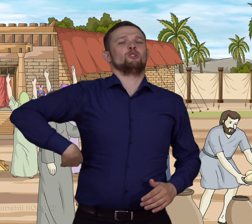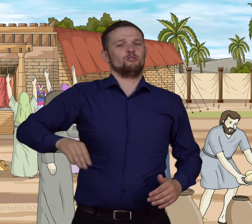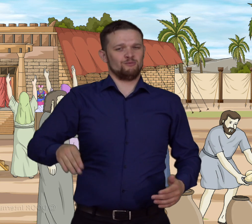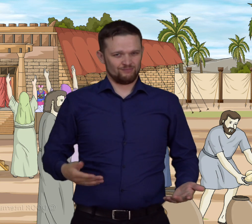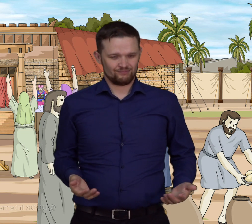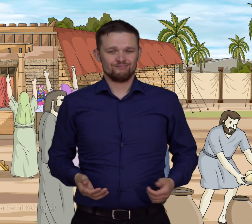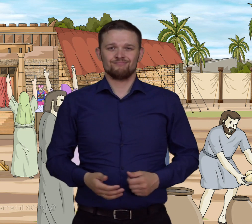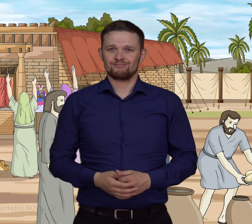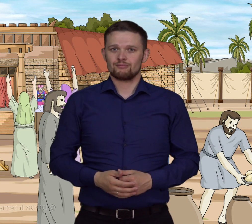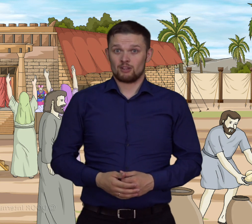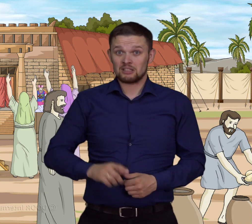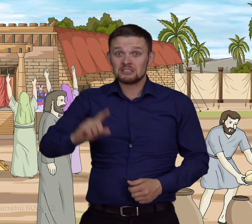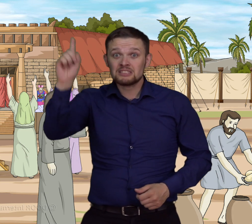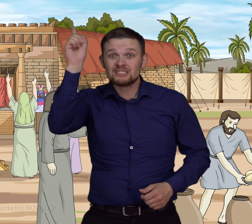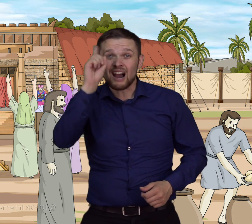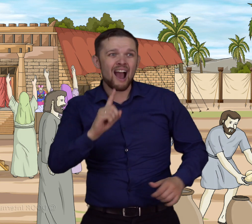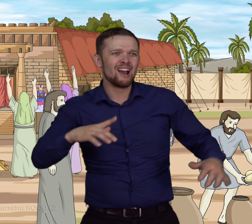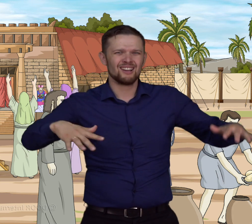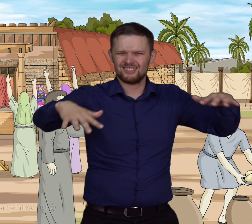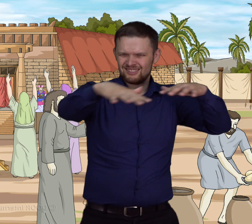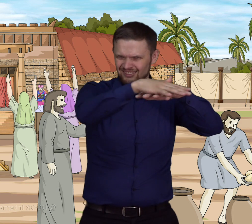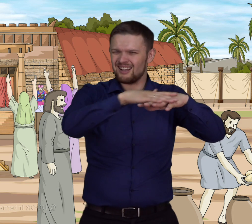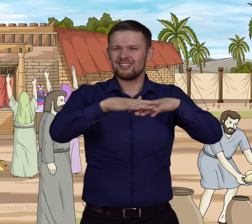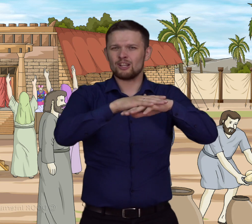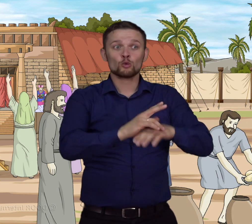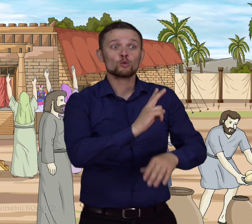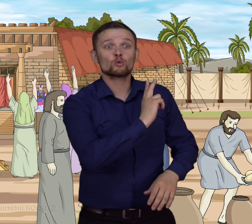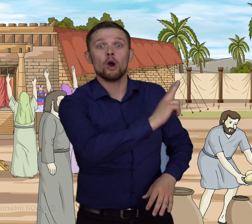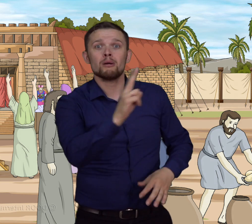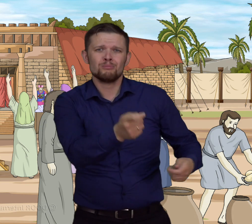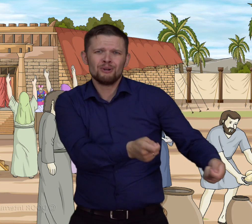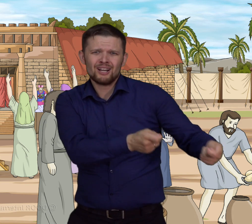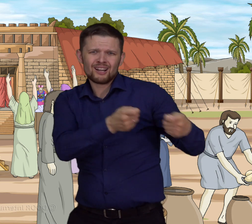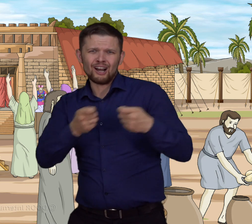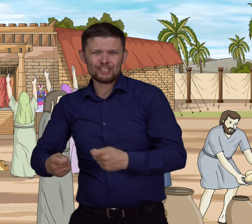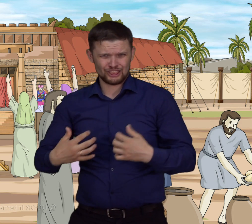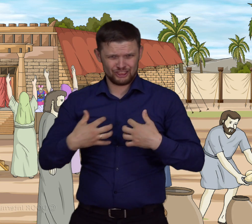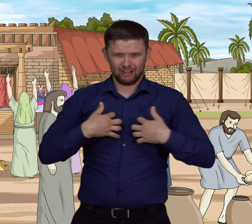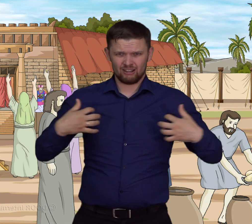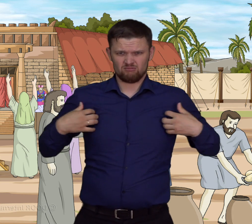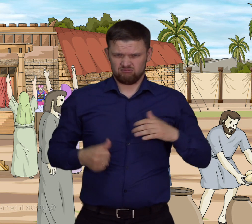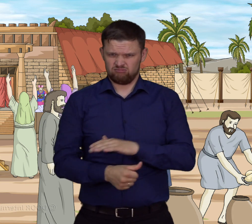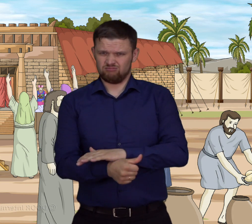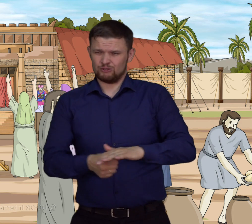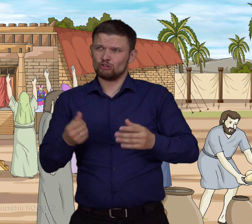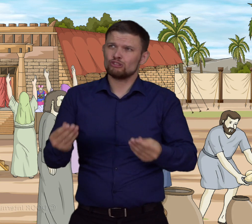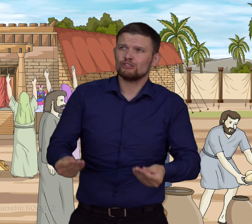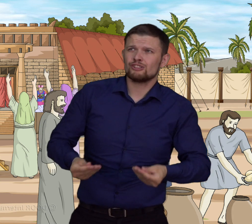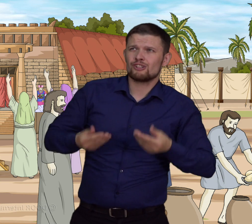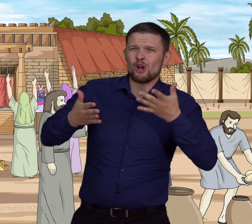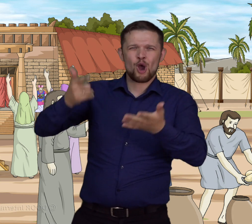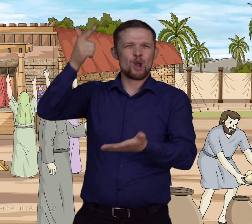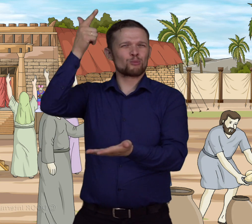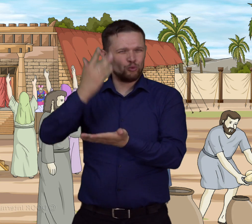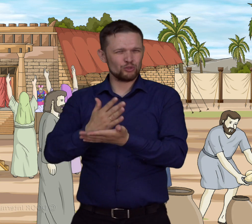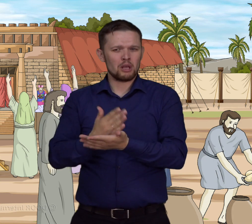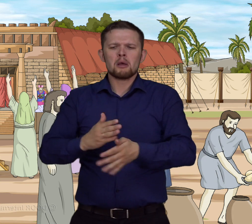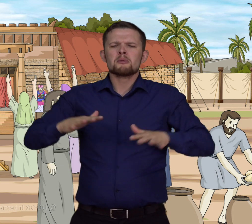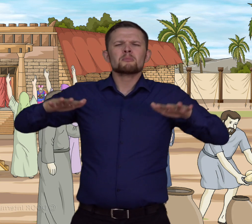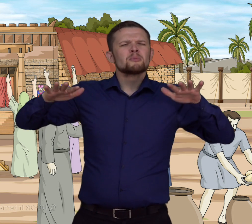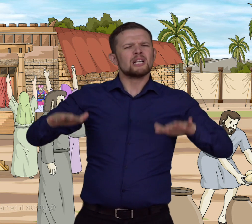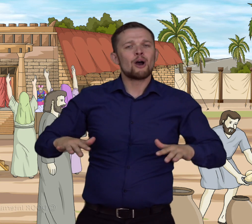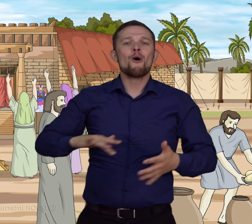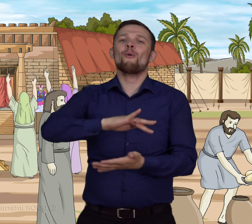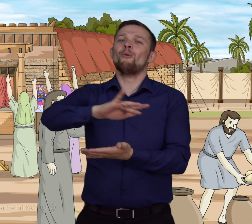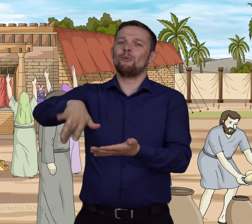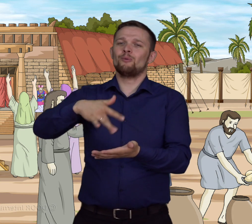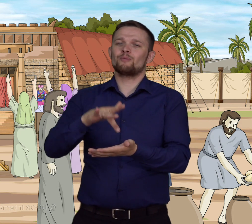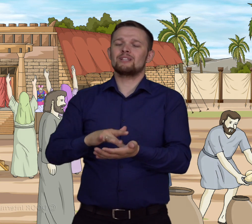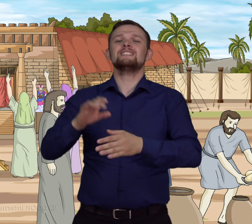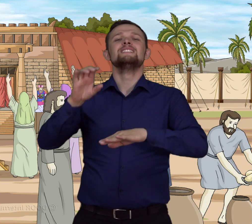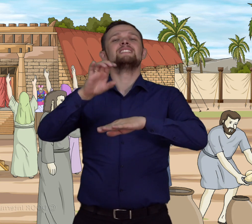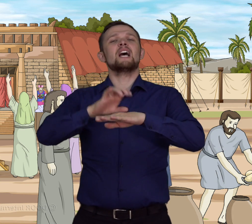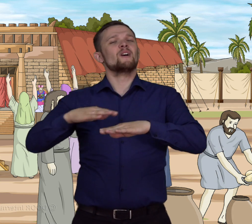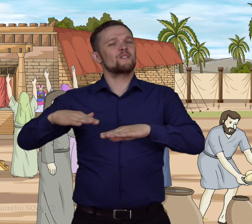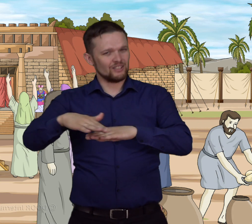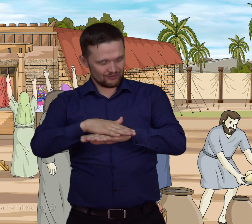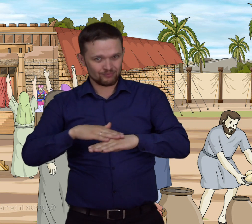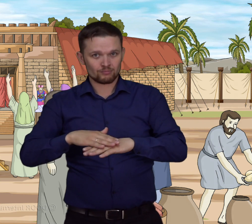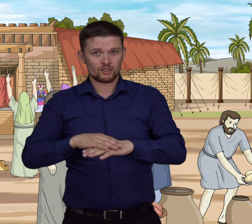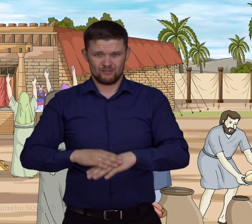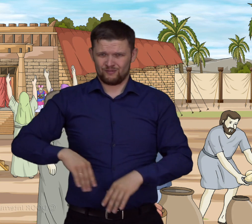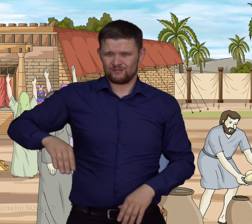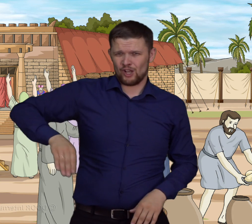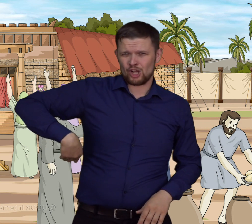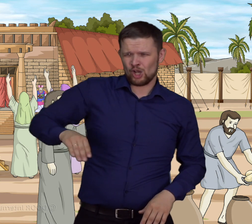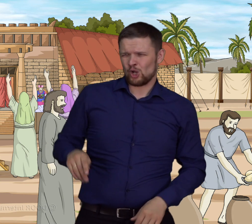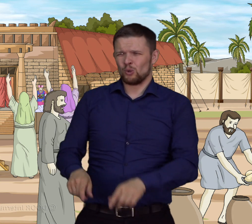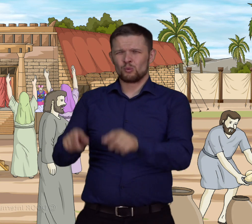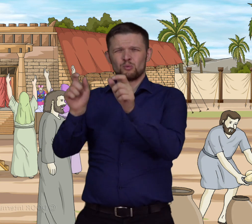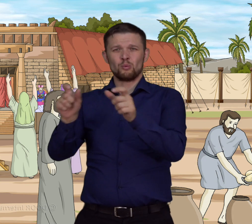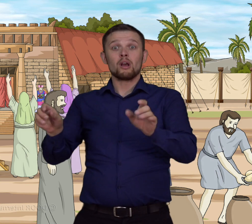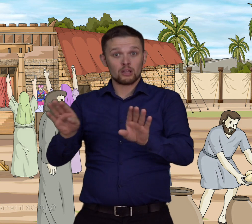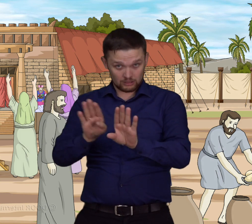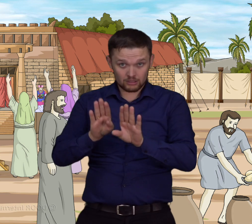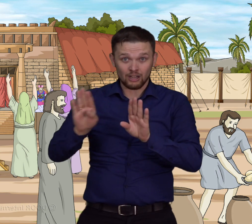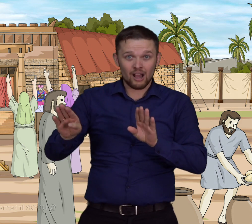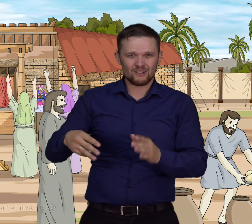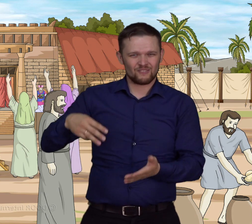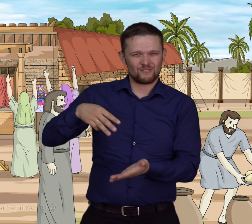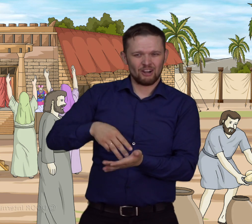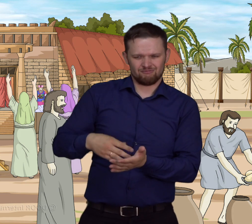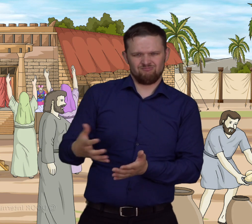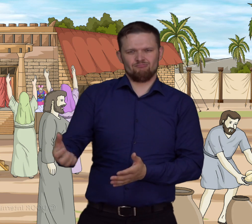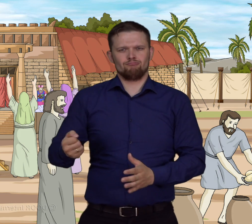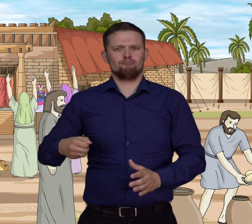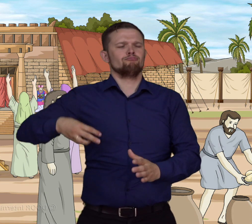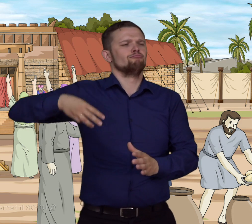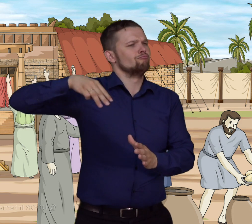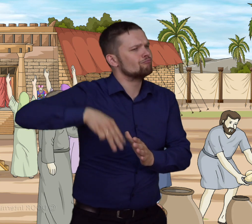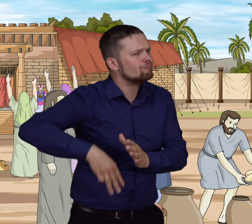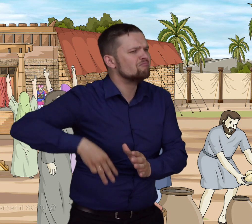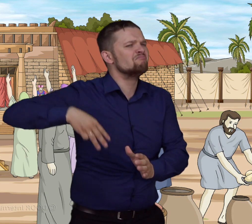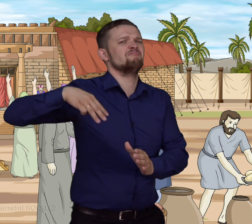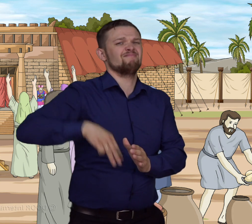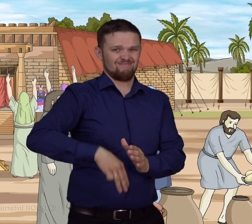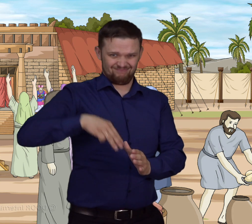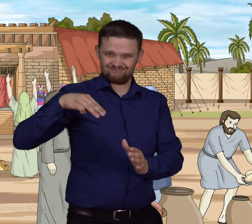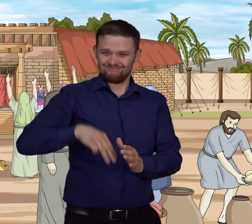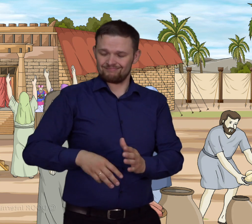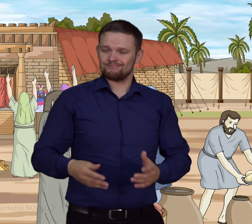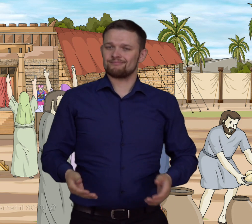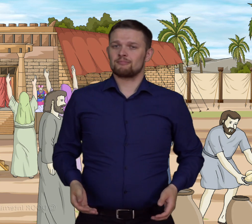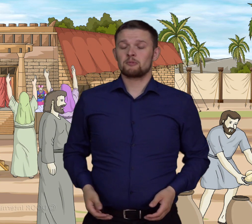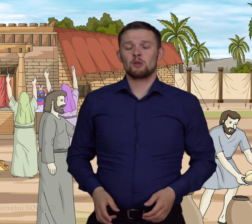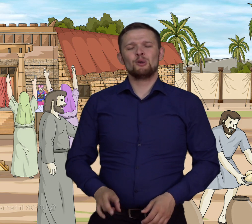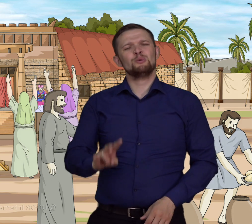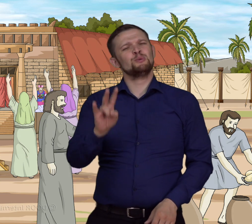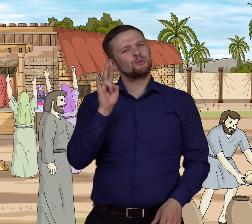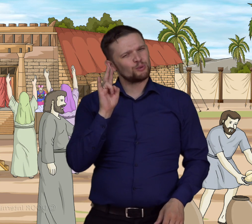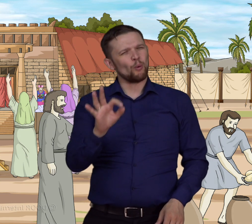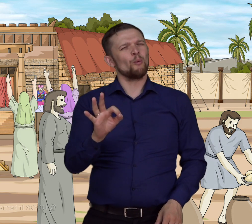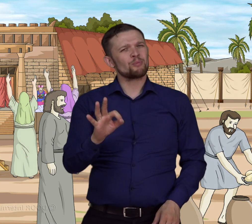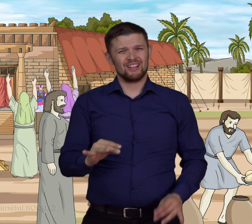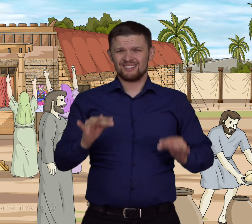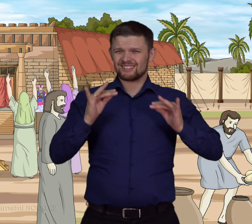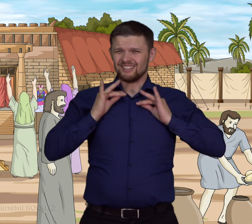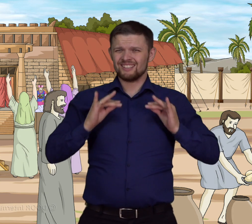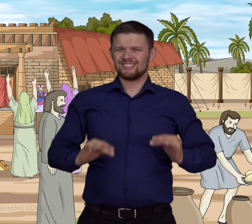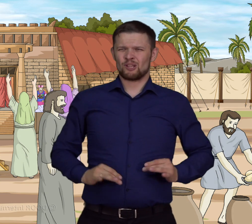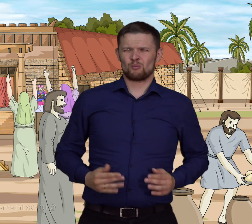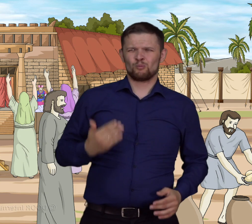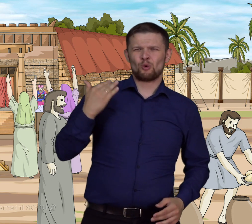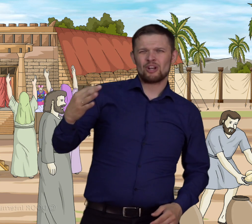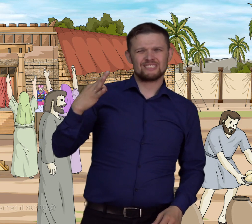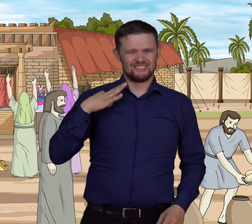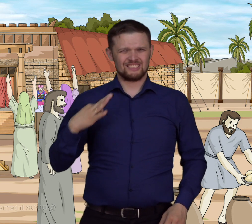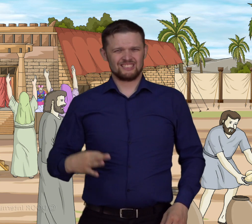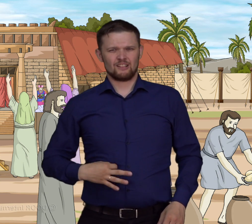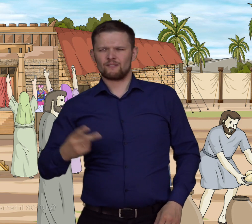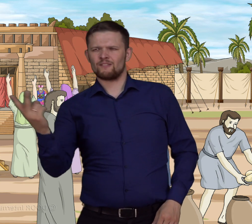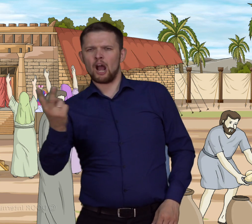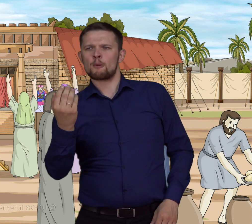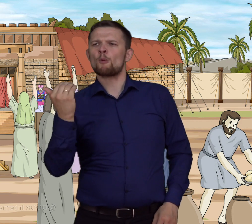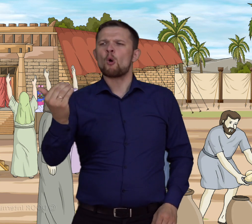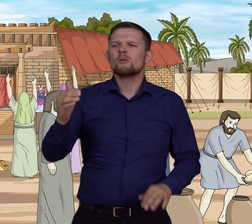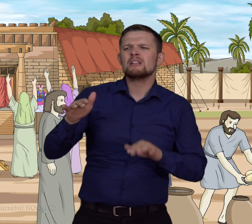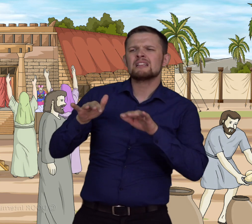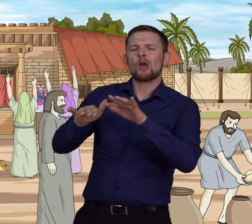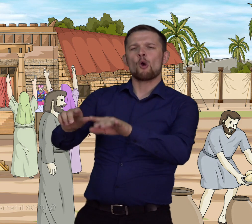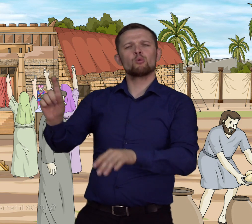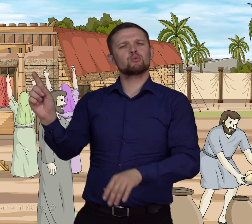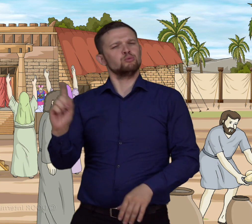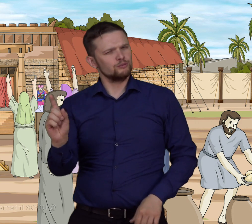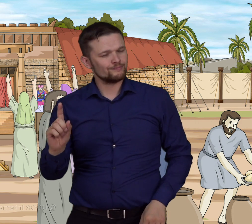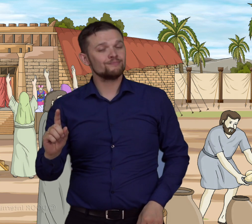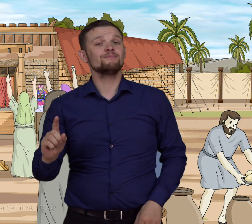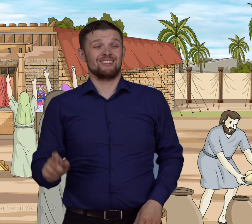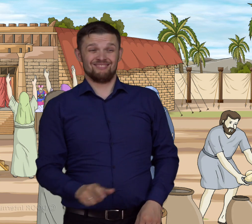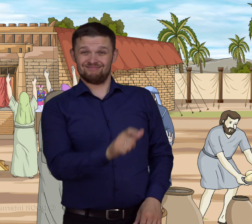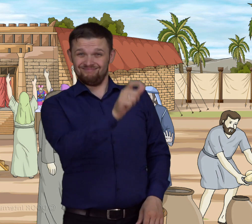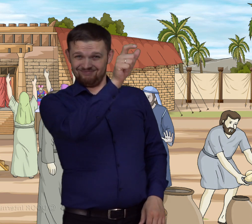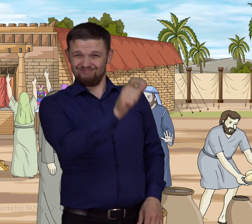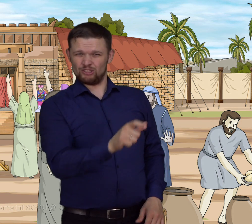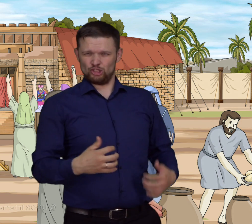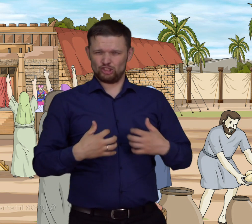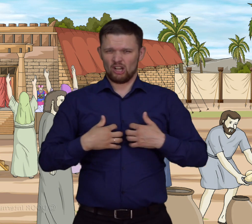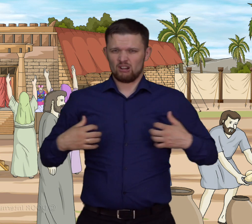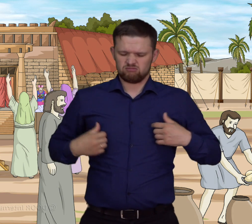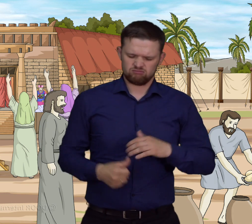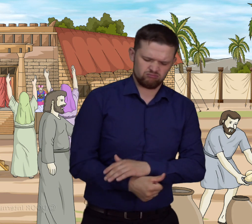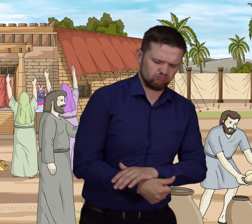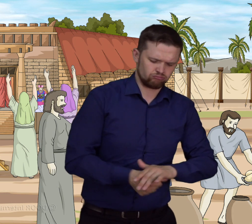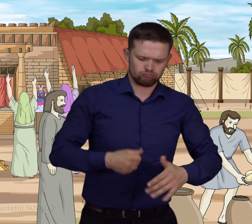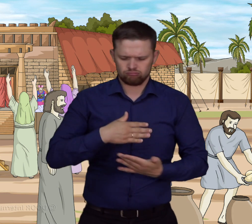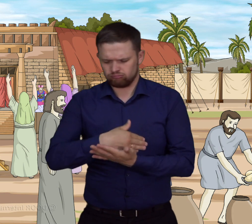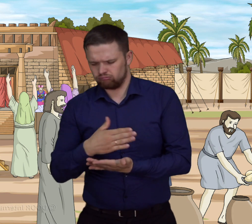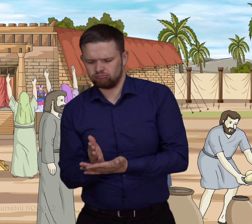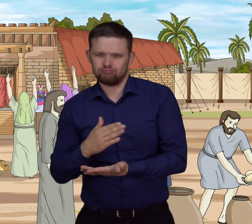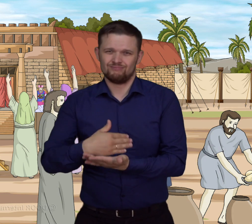And the priest would claim for himself whatever the meat fork brought up. This is how they treated all the Israelites who came to Shiloh.